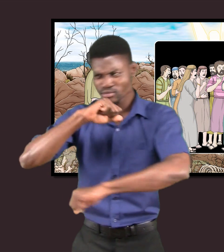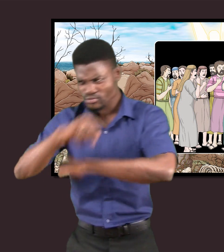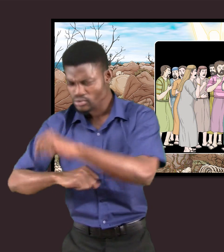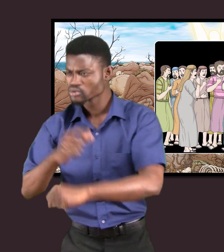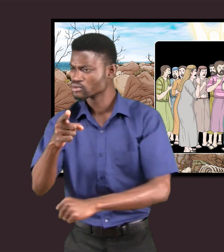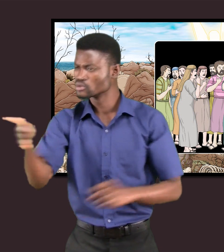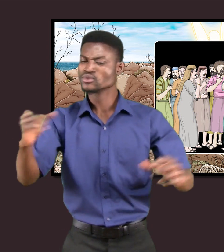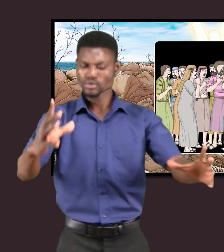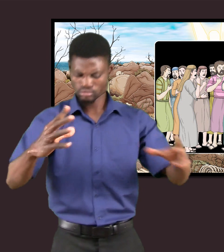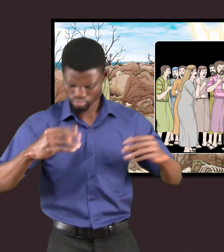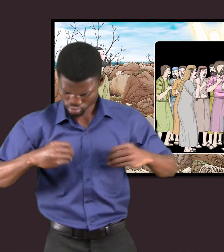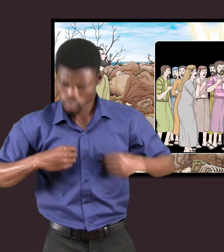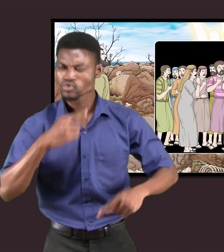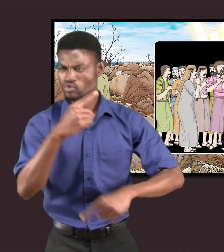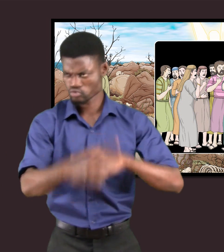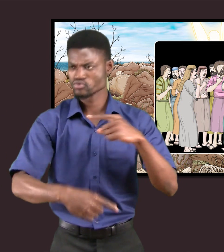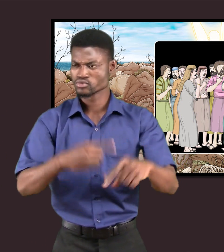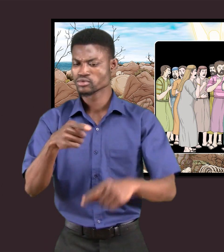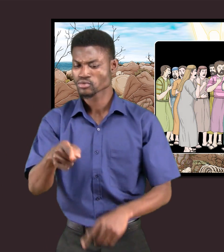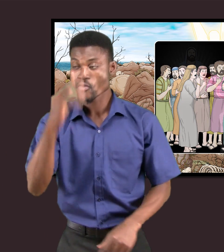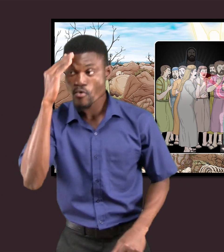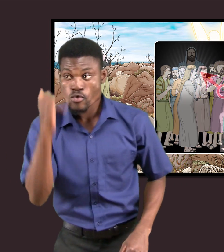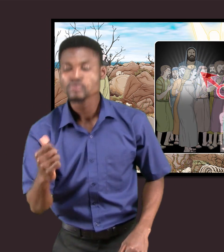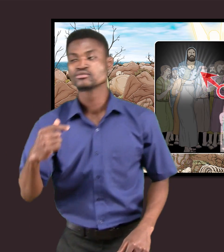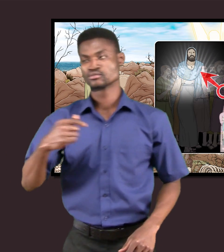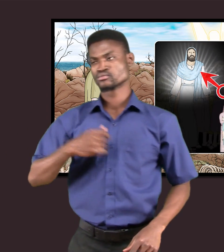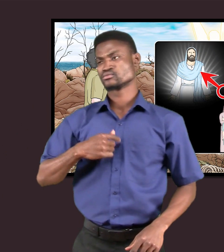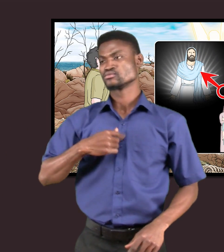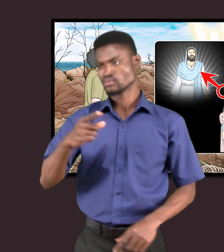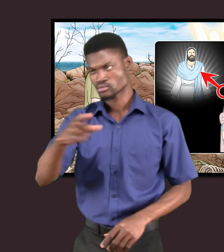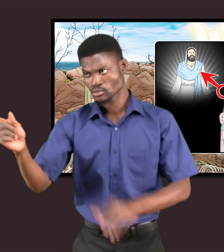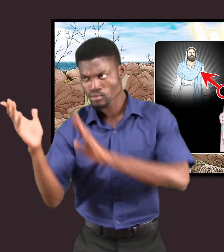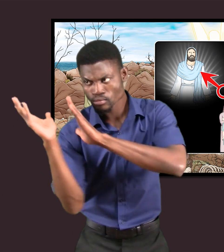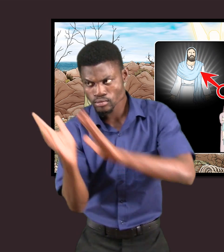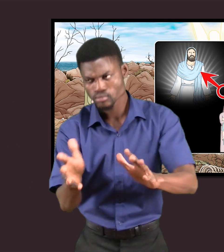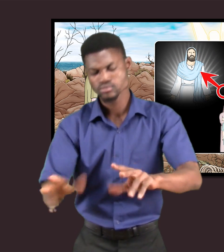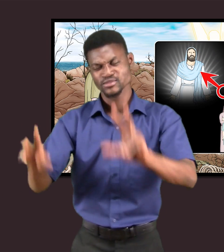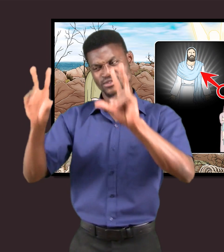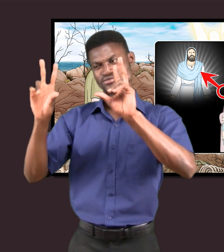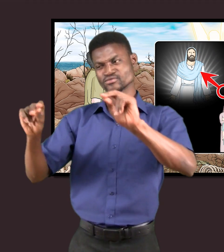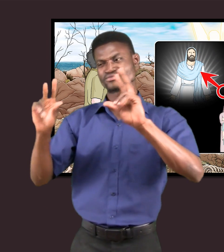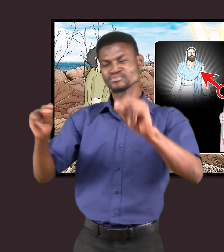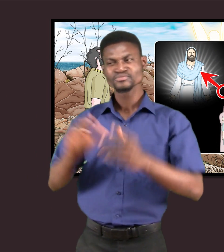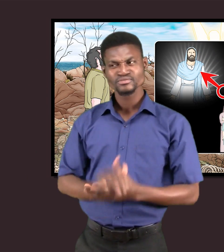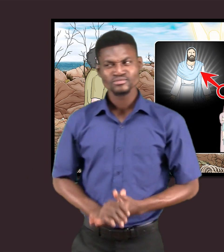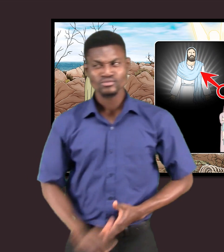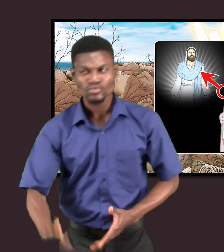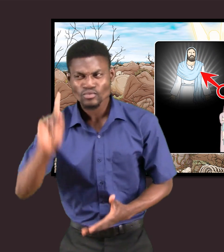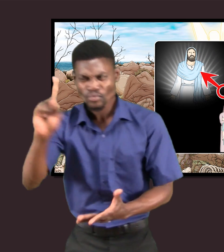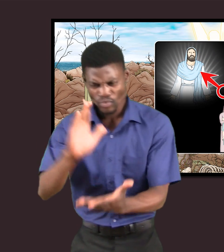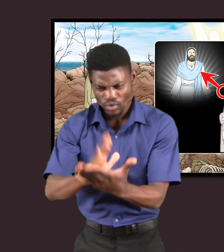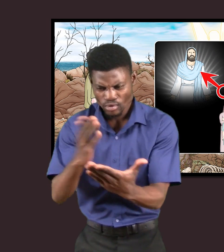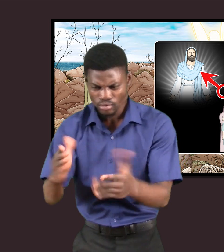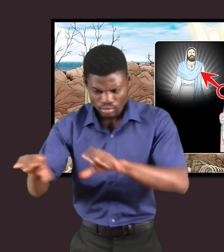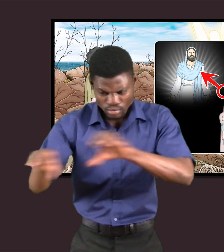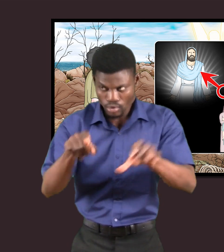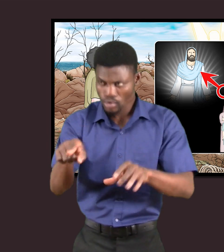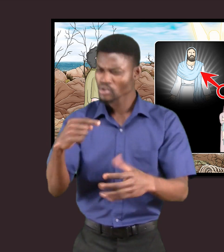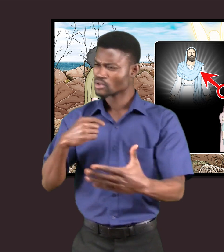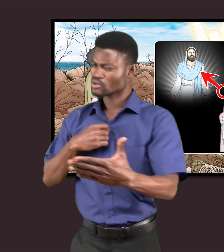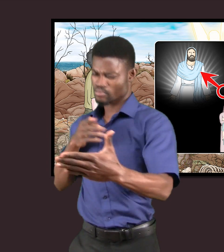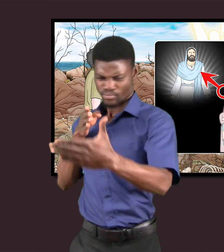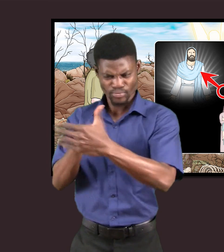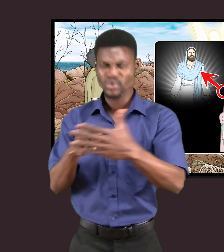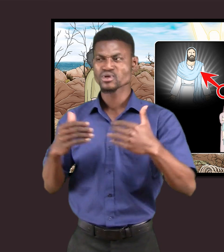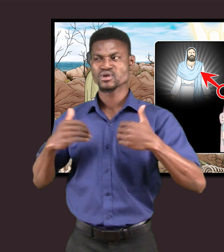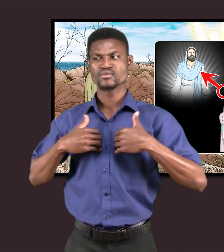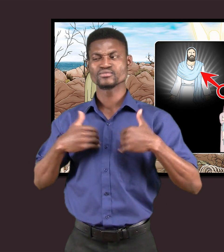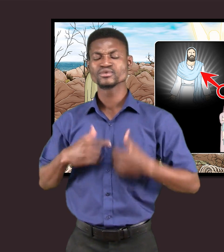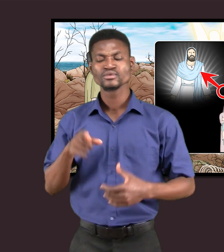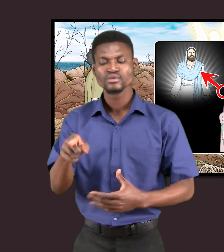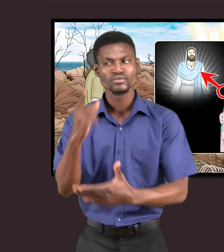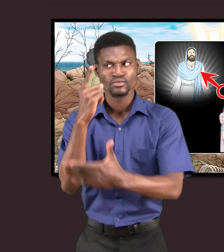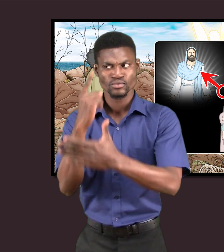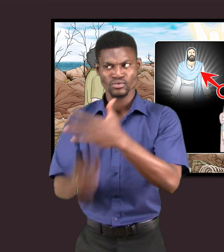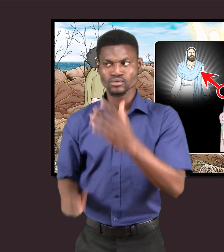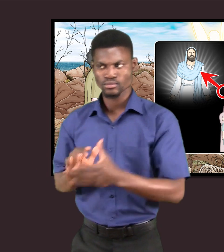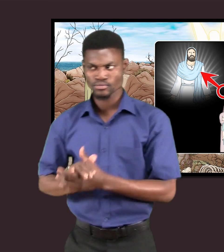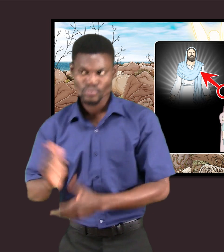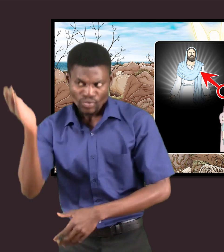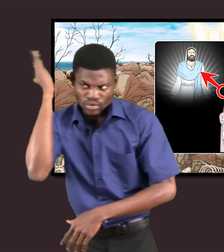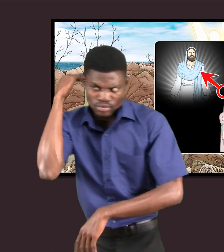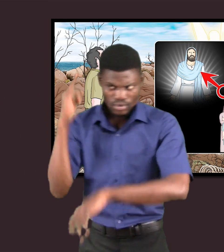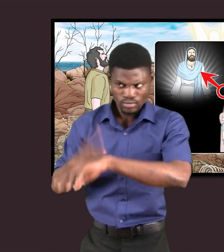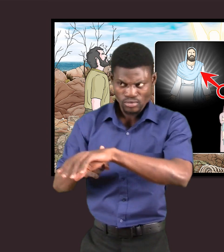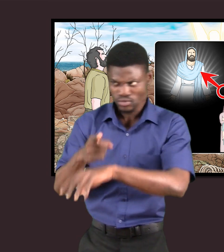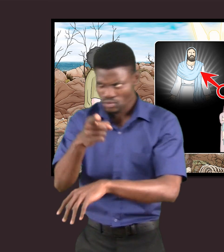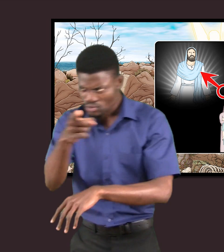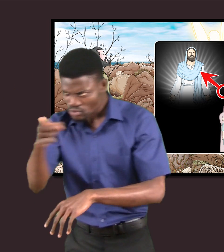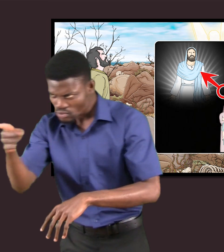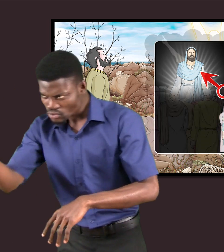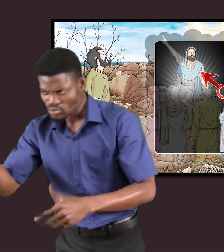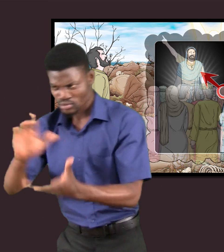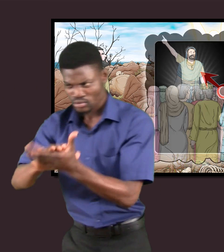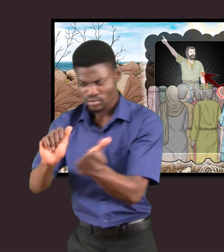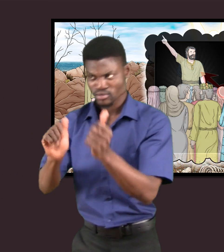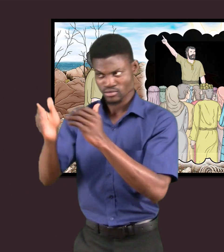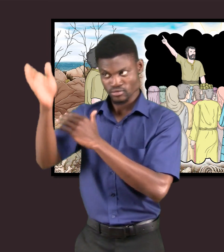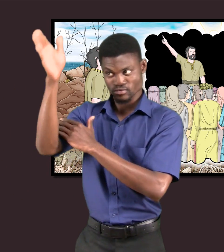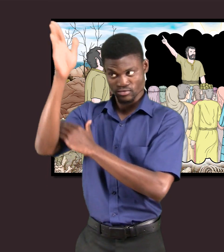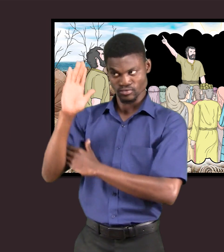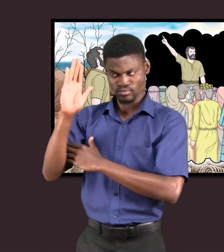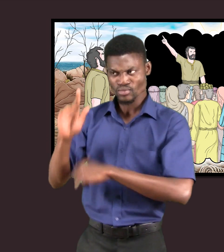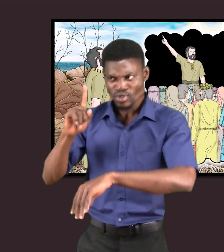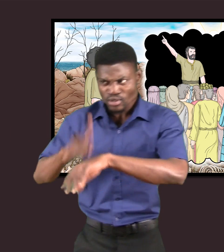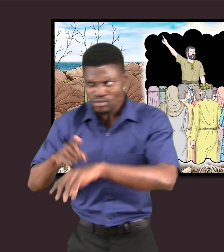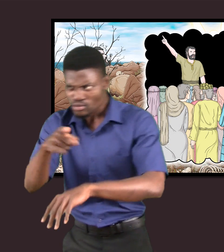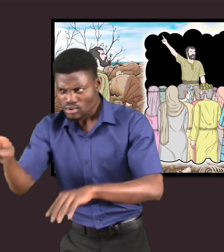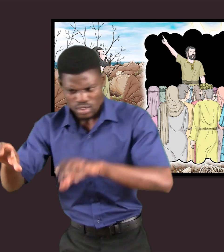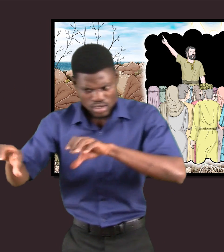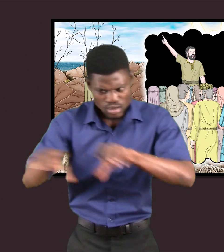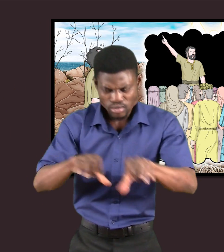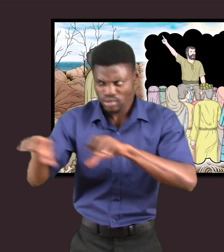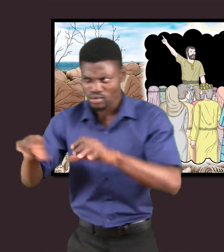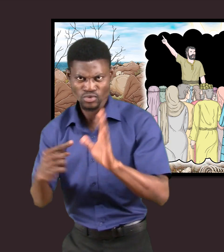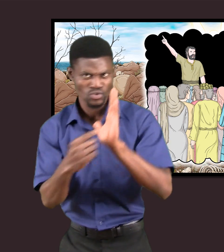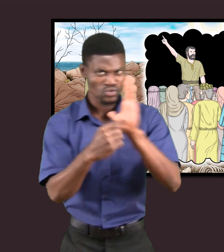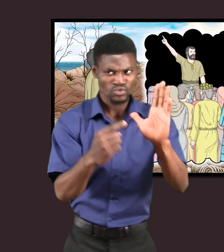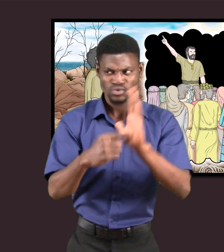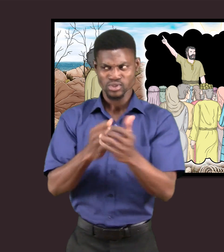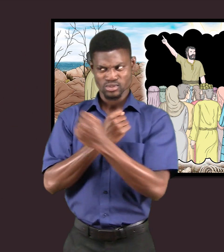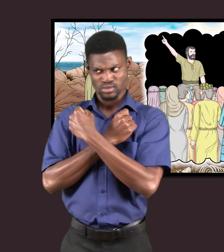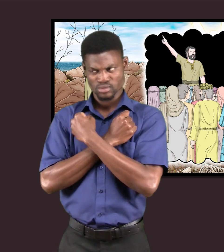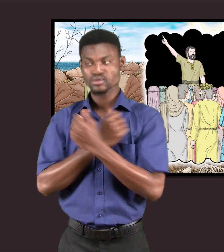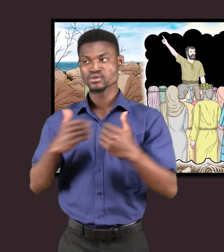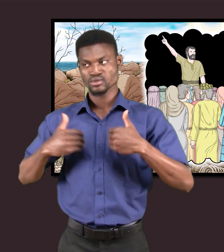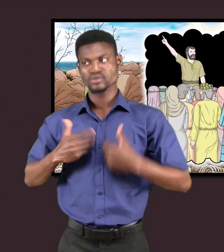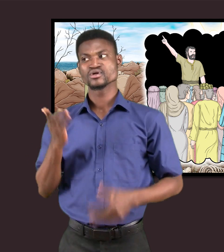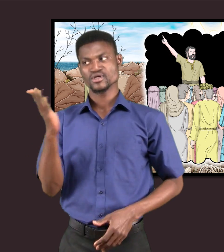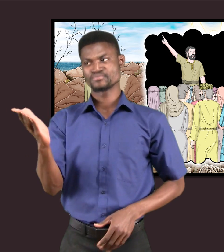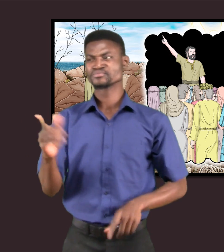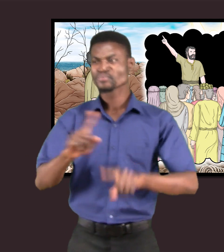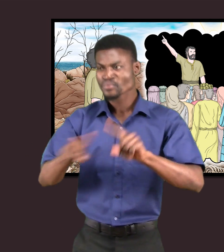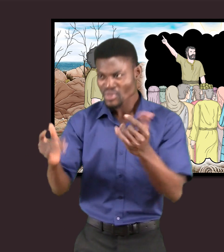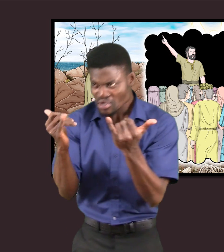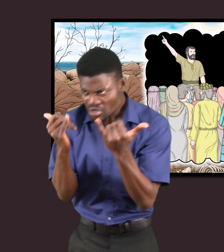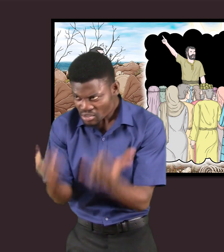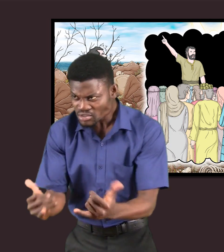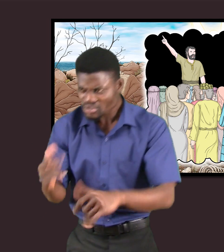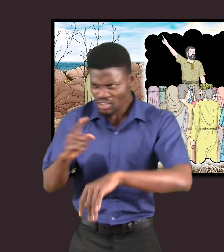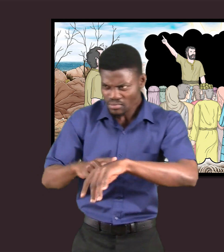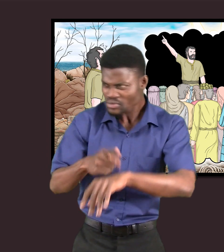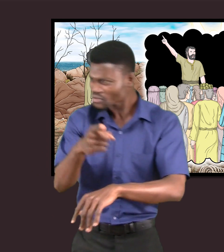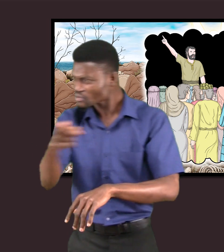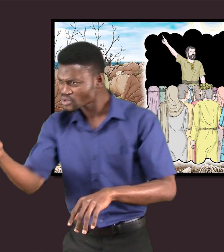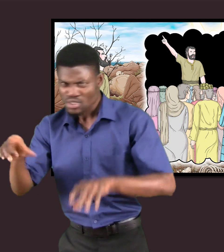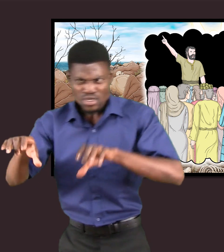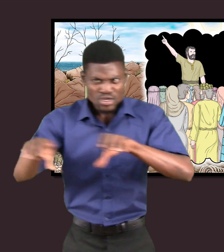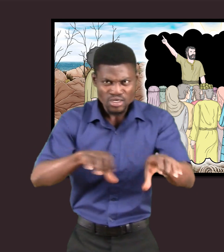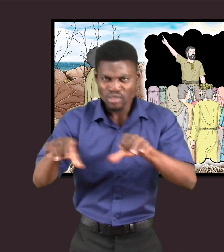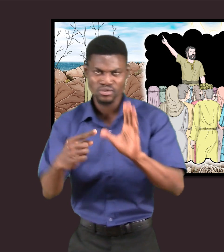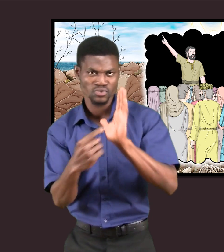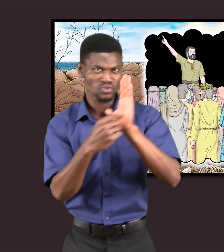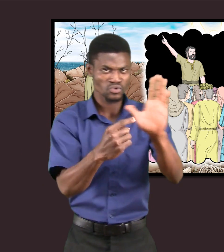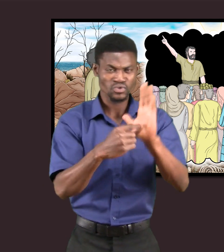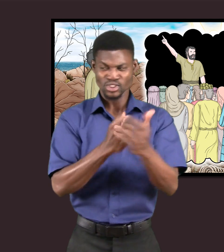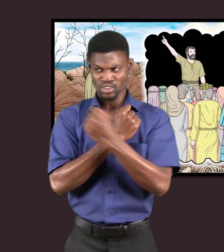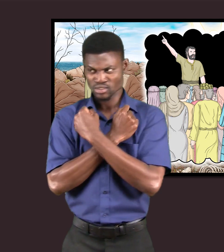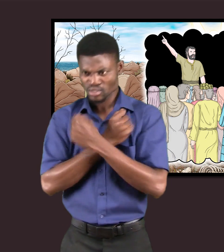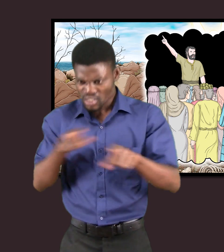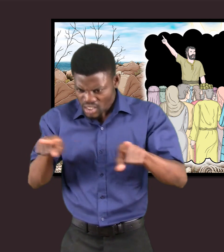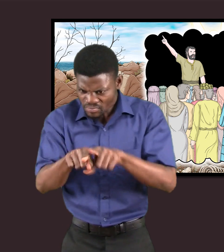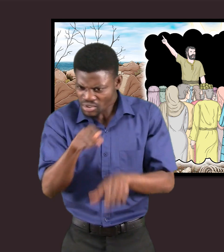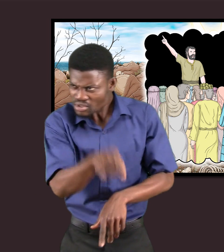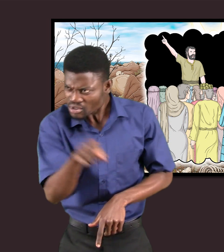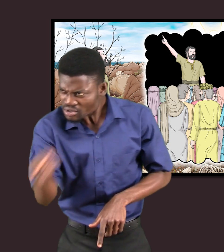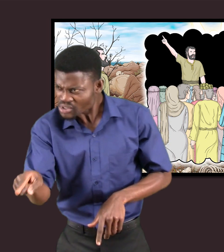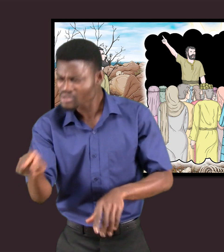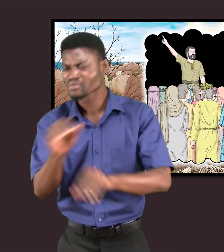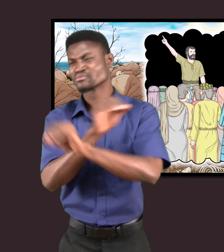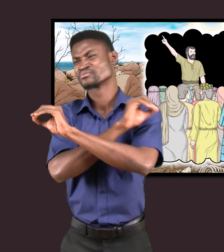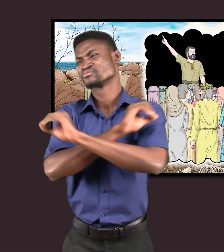Without growing weary, you have persevered and endured many things for the sake of My name.